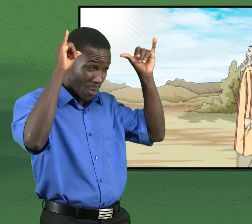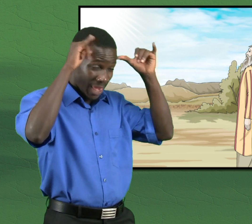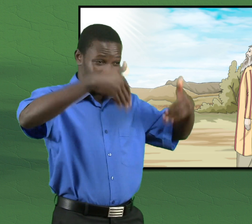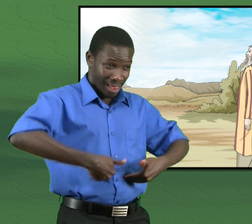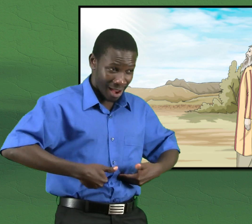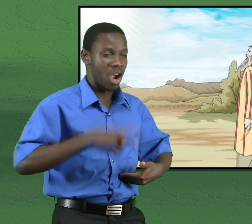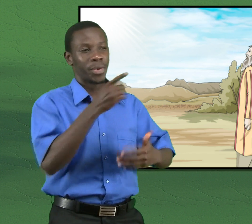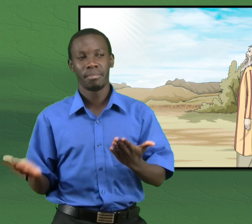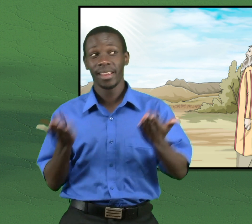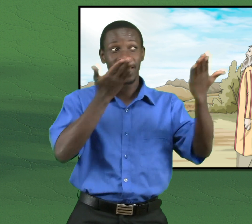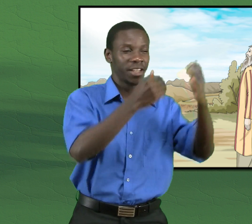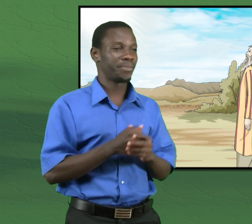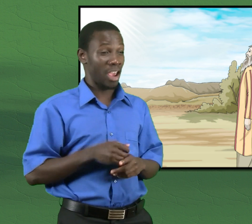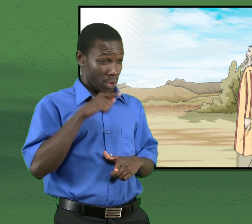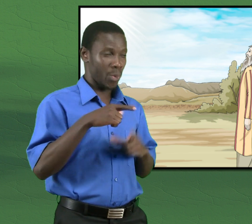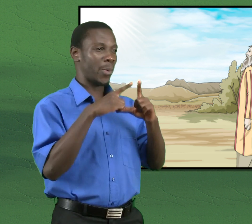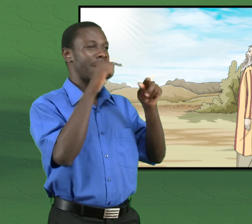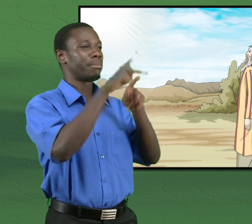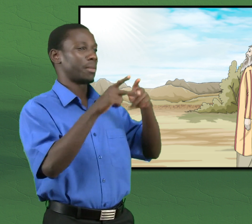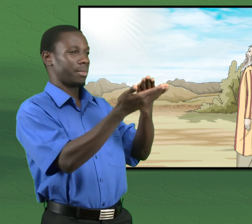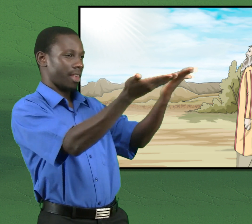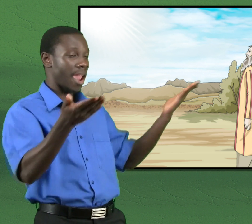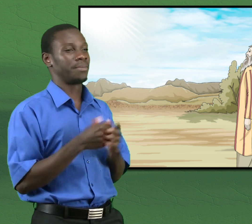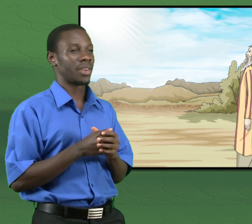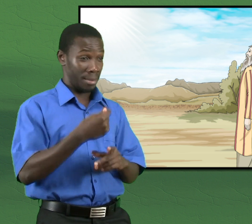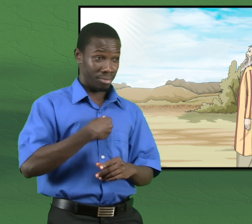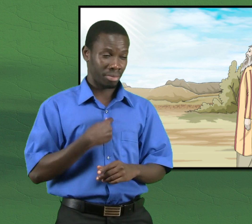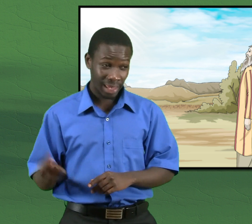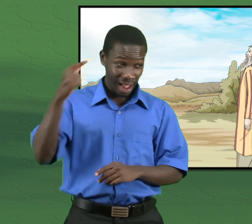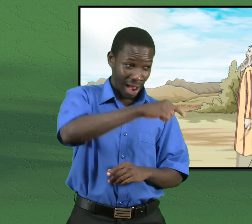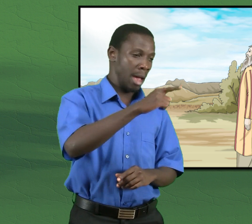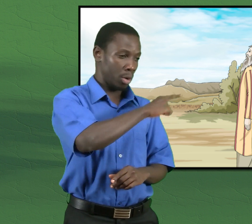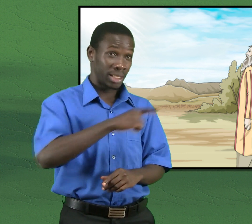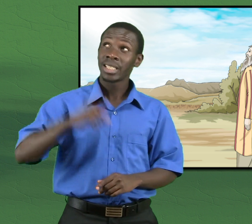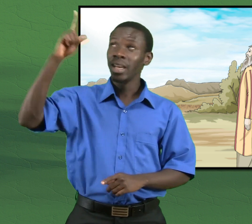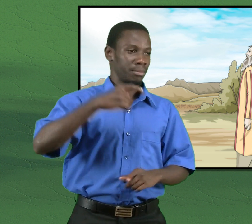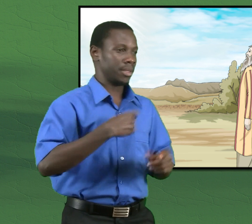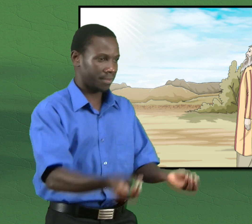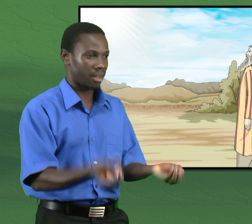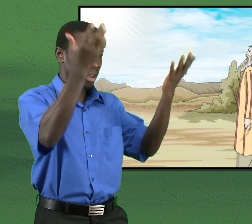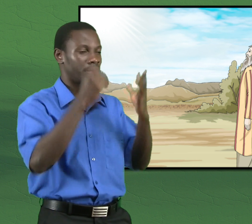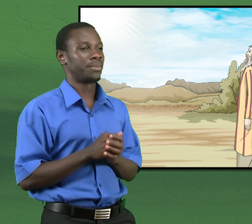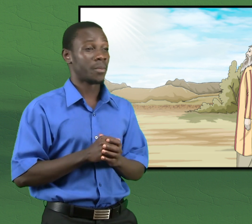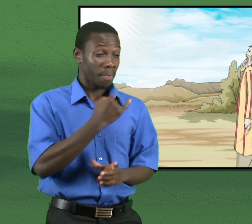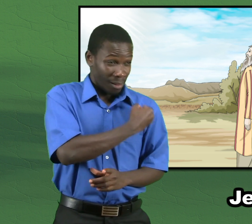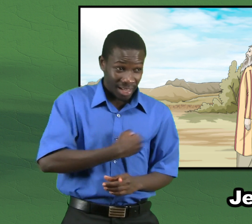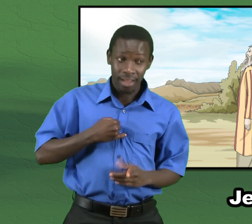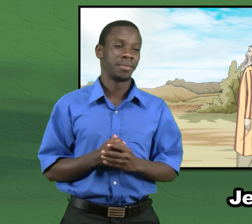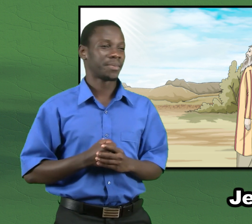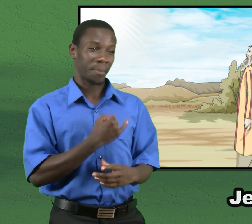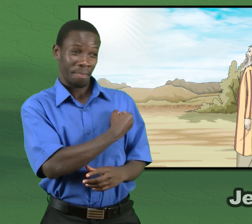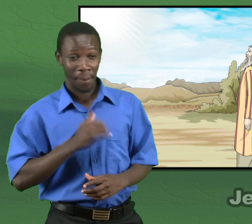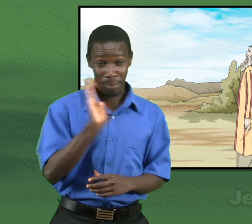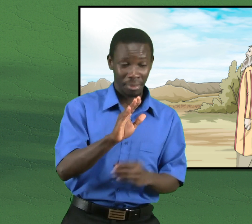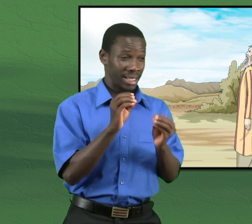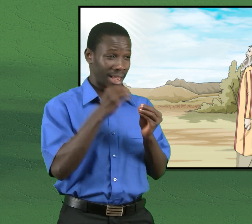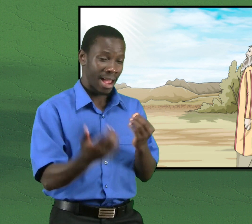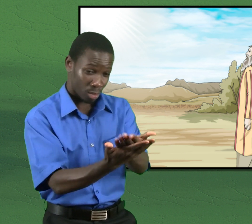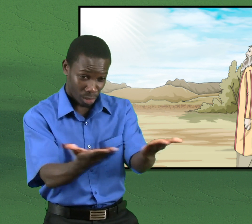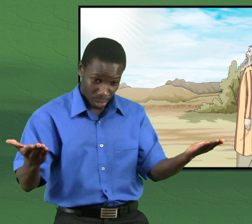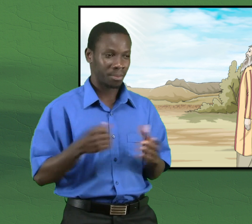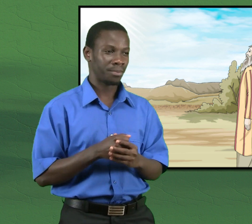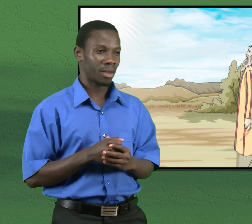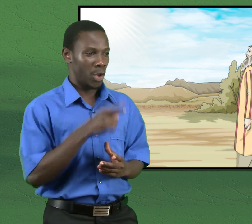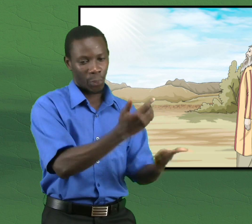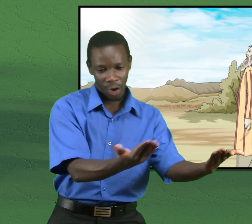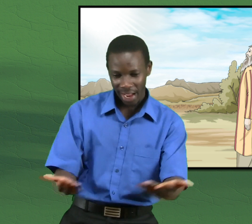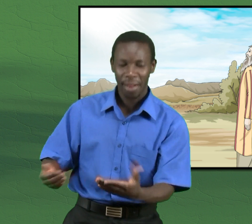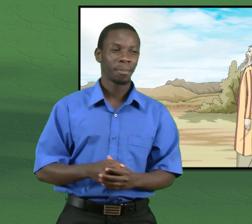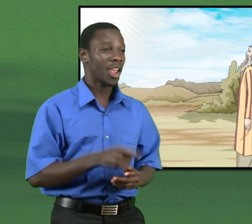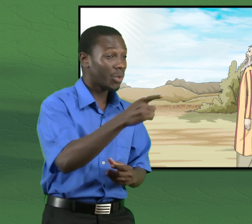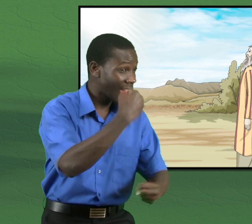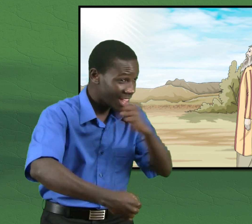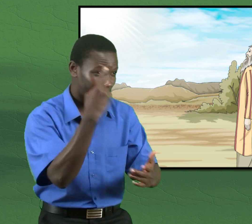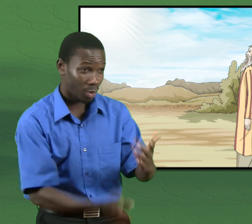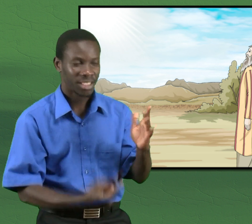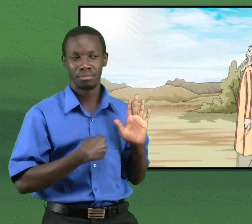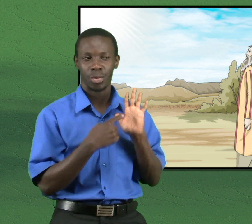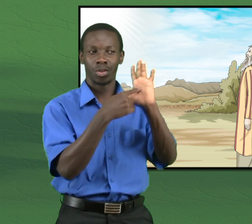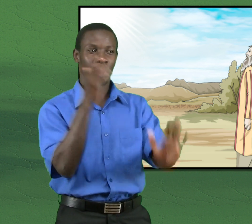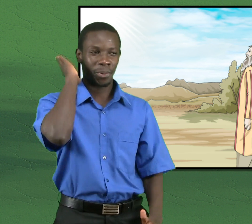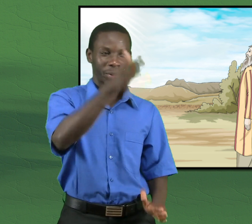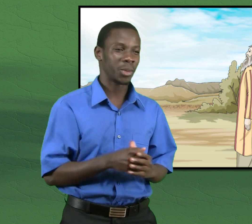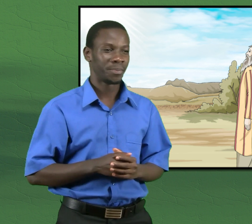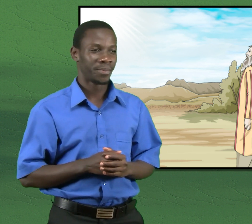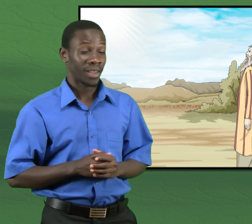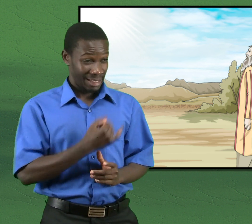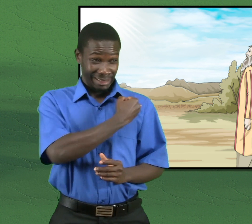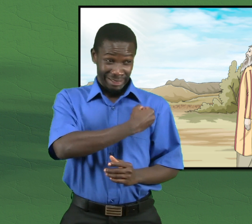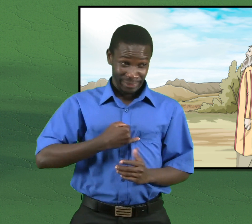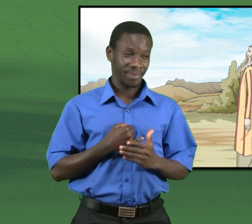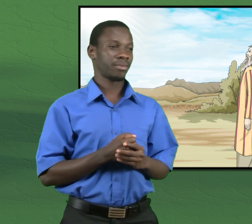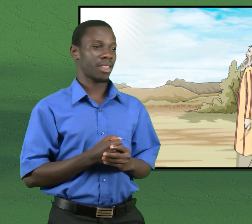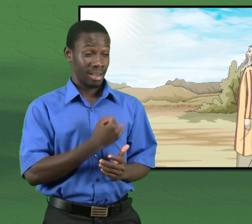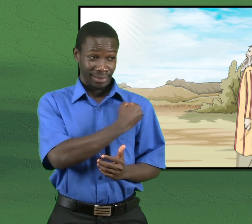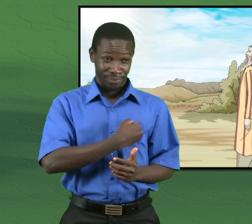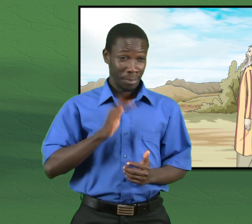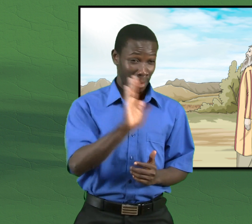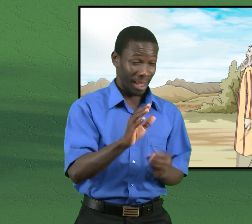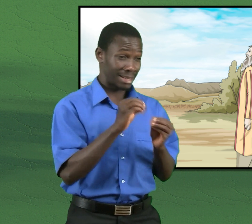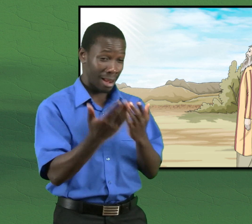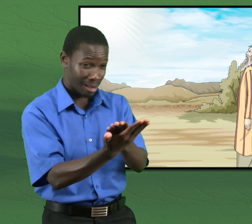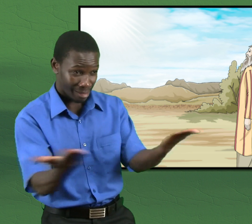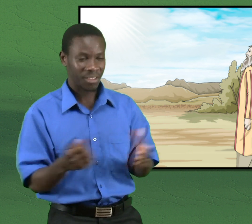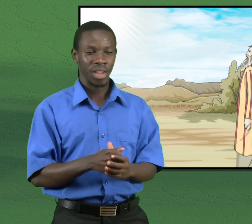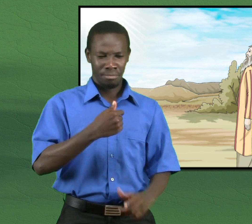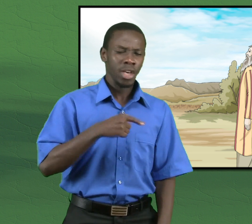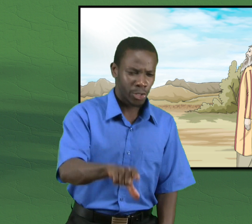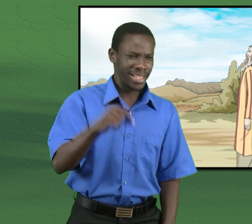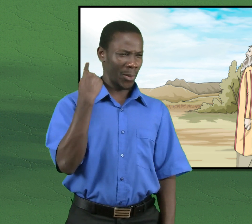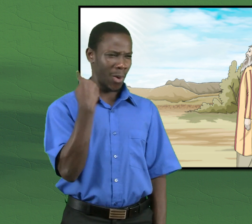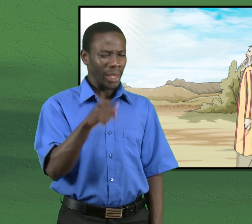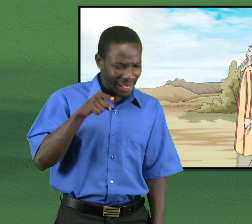The LORD answered, “Take a heifer with you and say, ‘I have come to sacrifice to the LORD.’